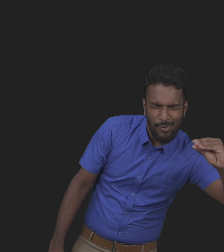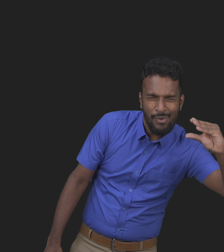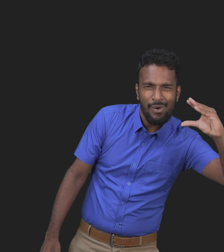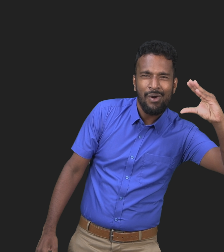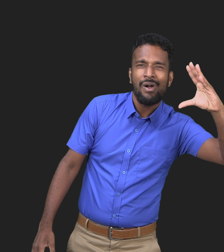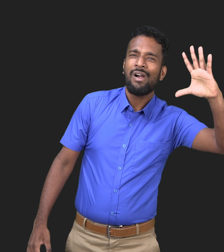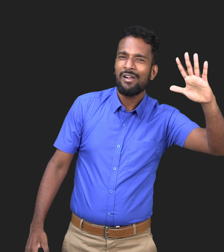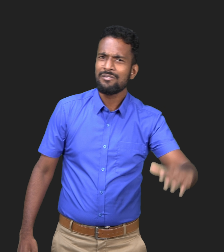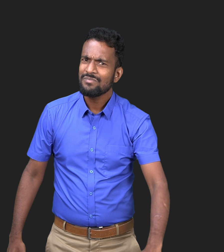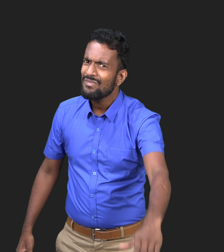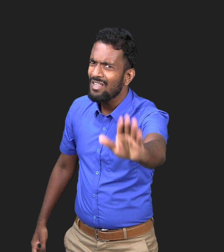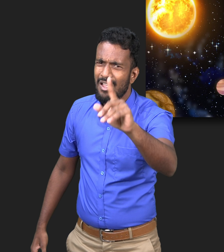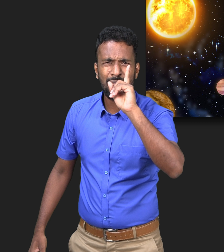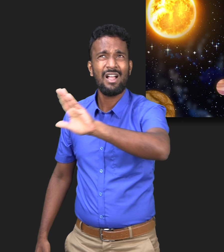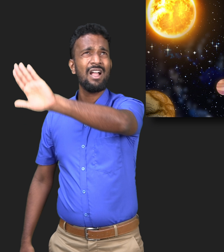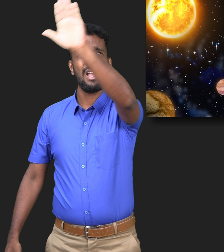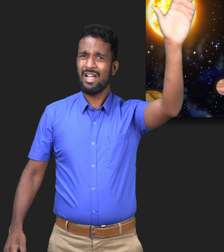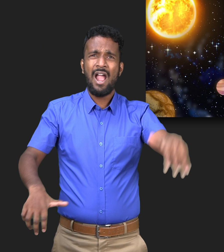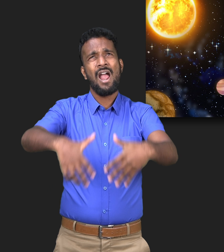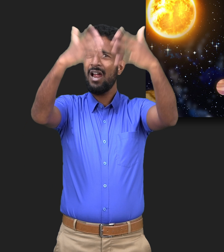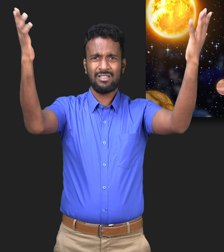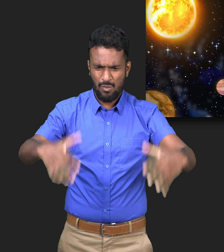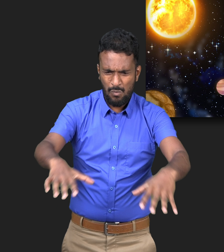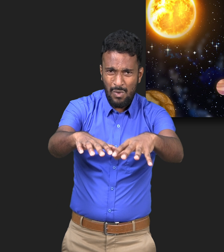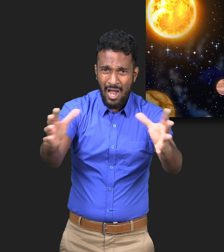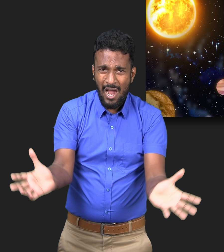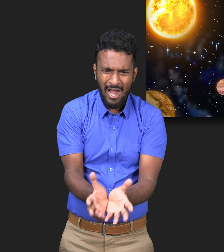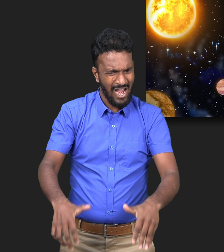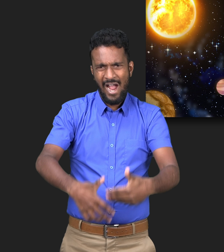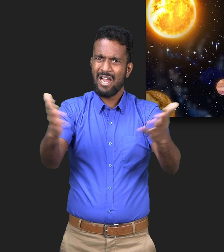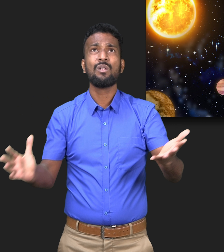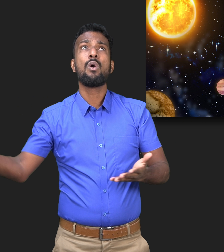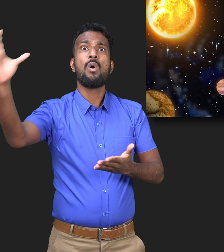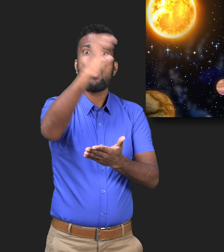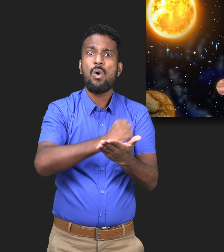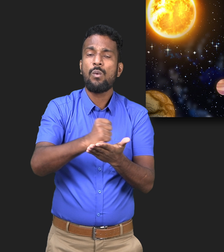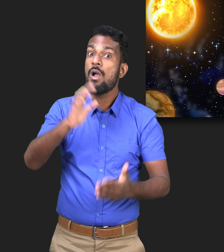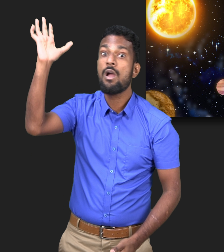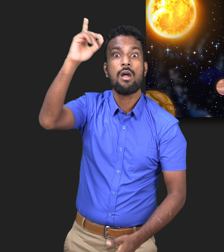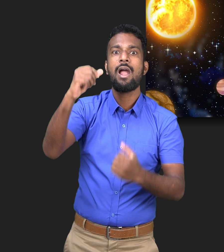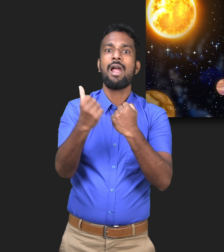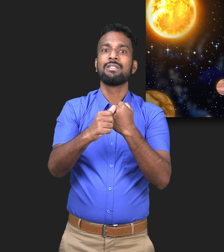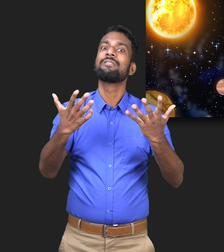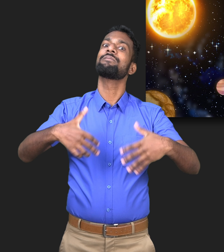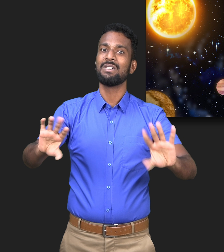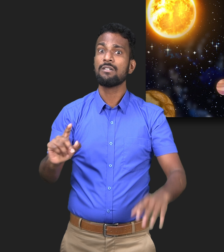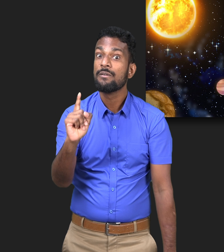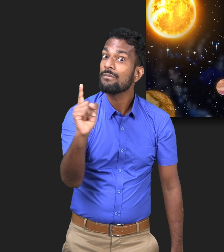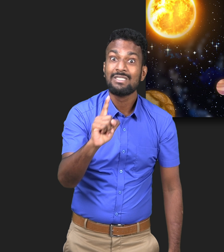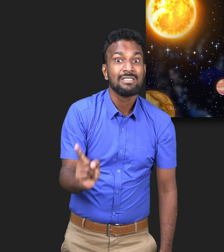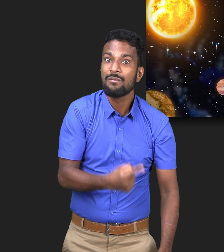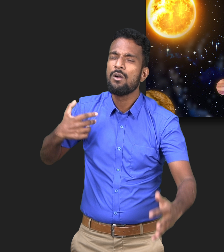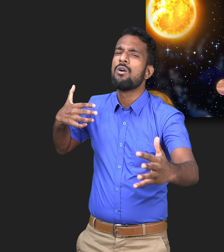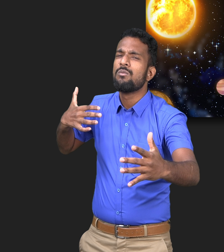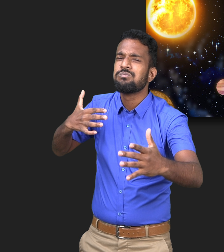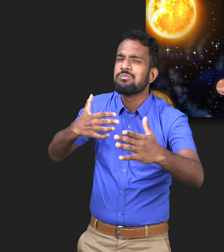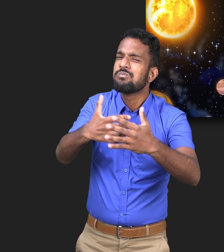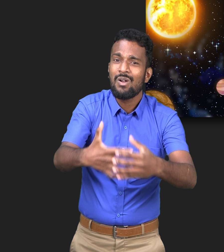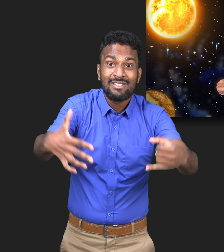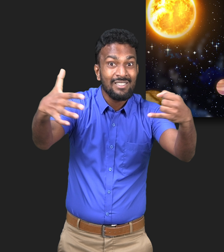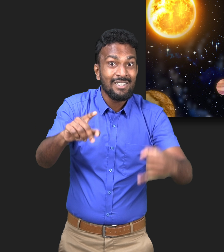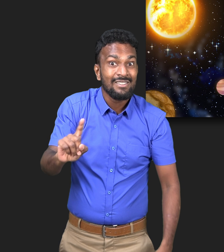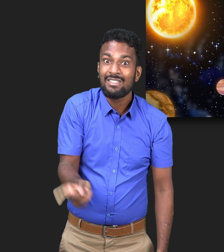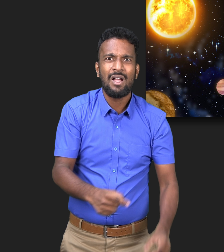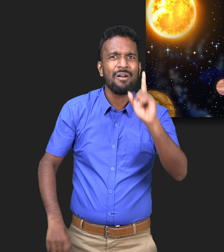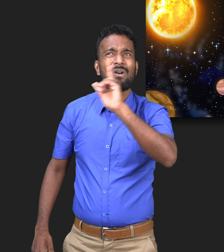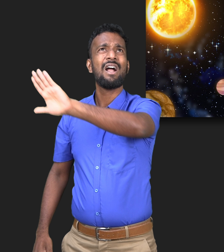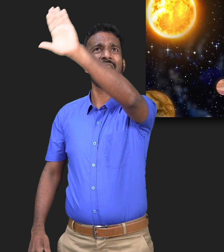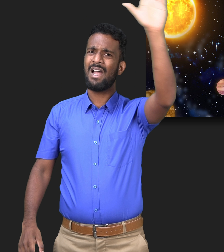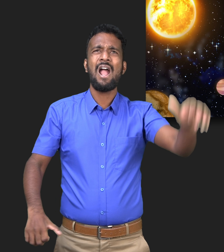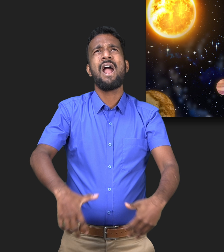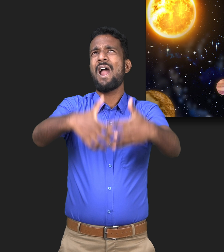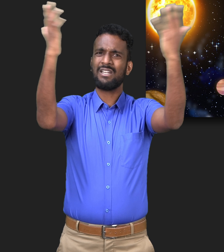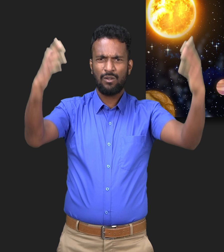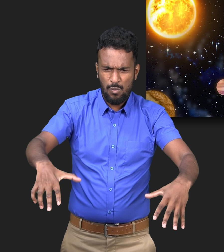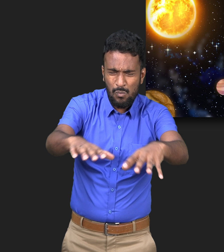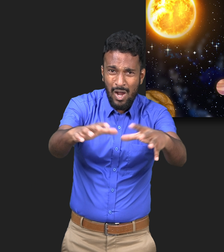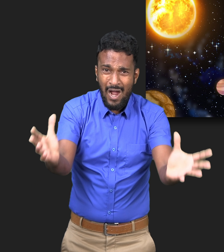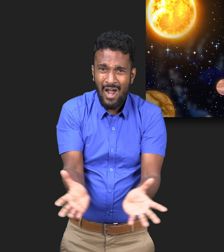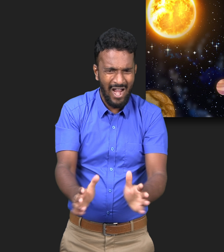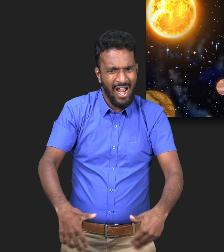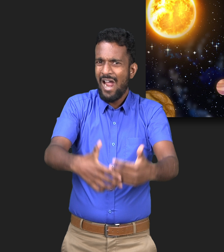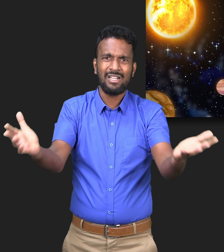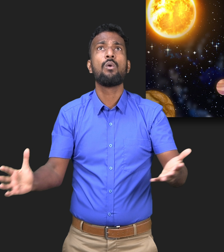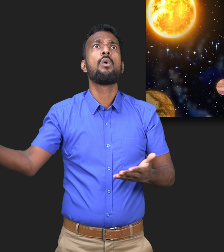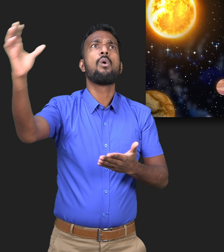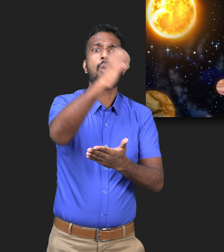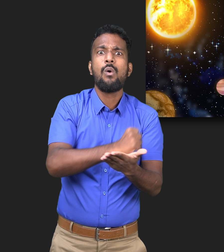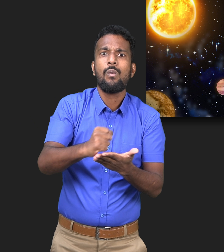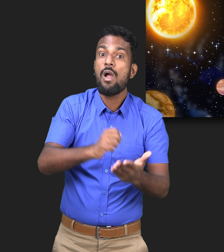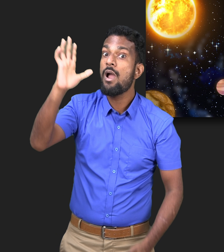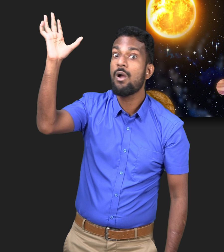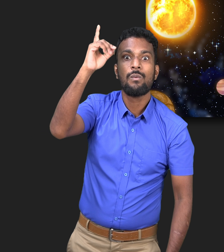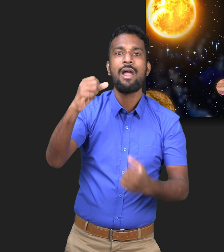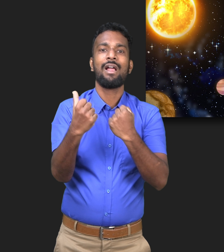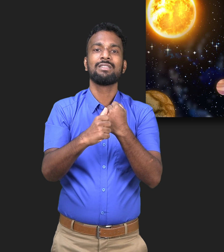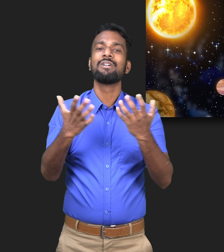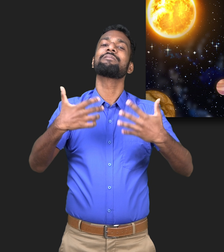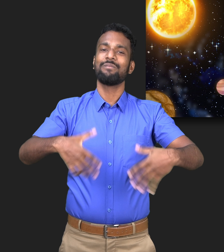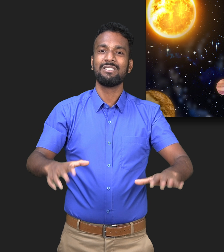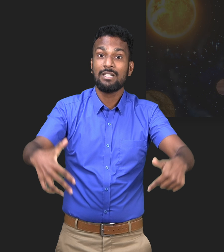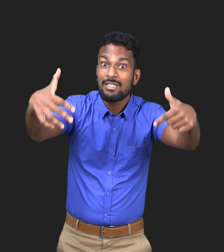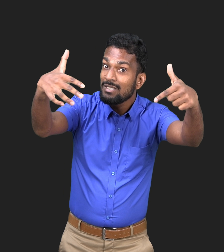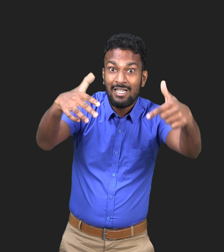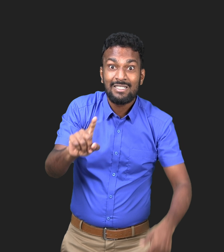Thus the heavens and the earth were completed in all their vast array.